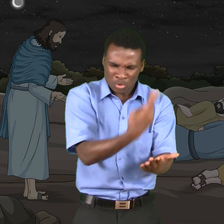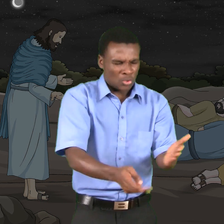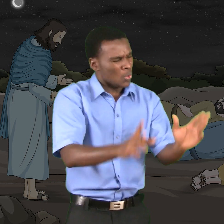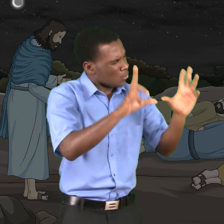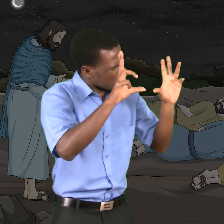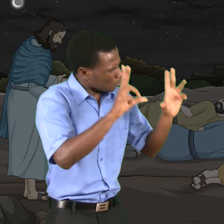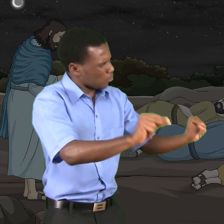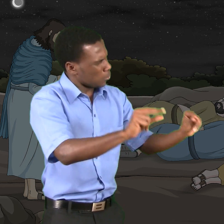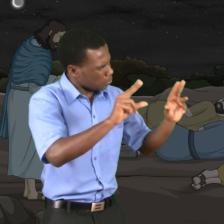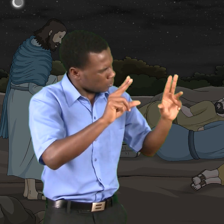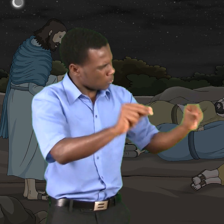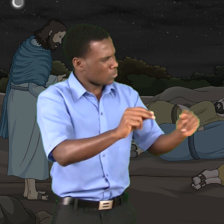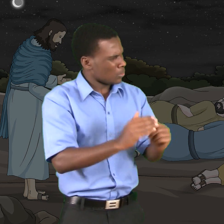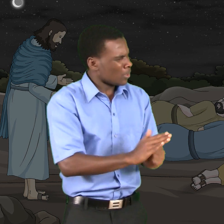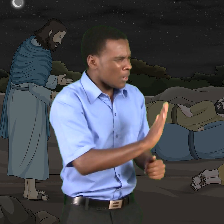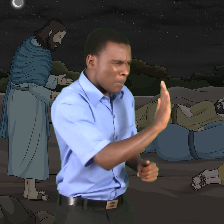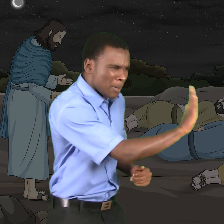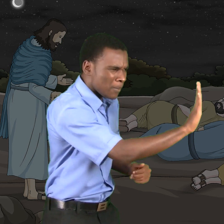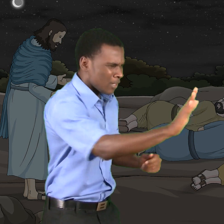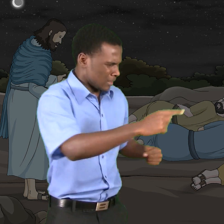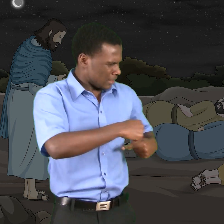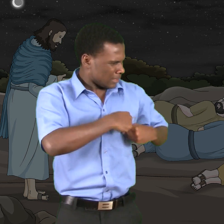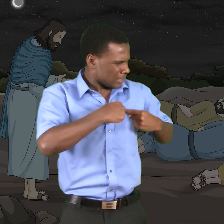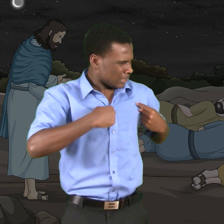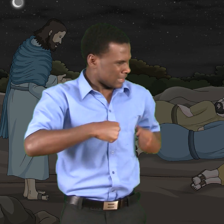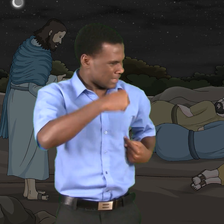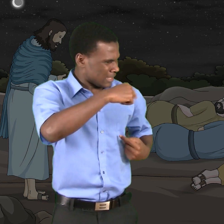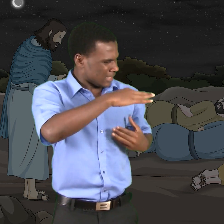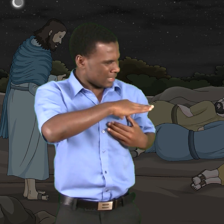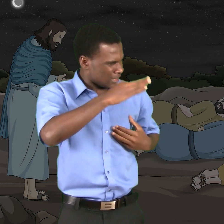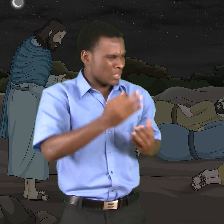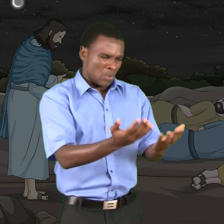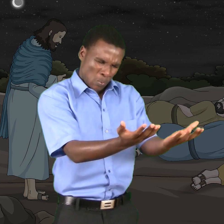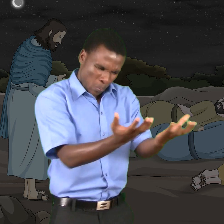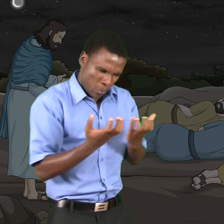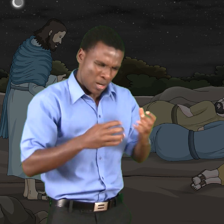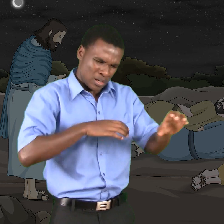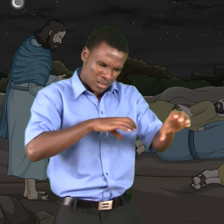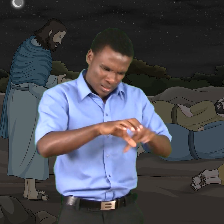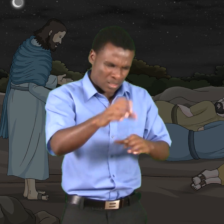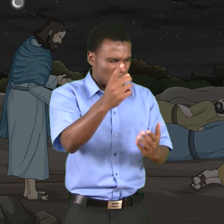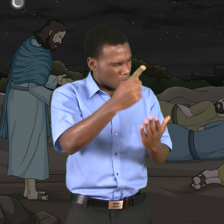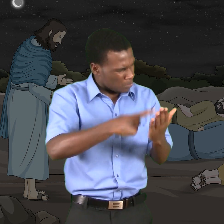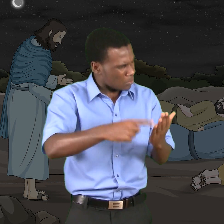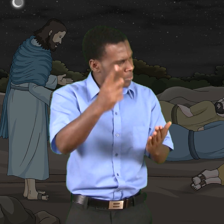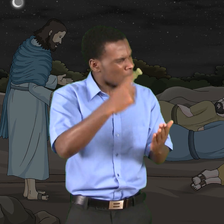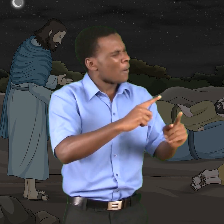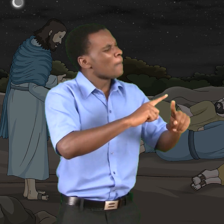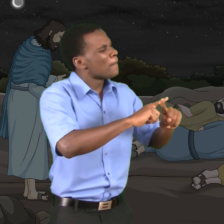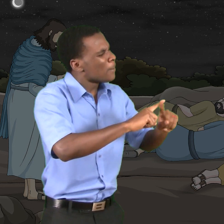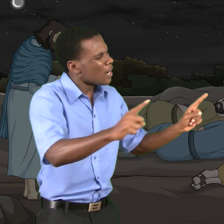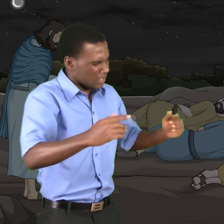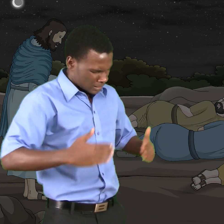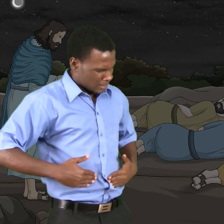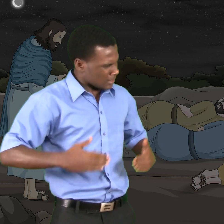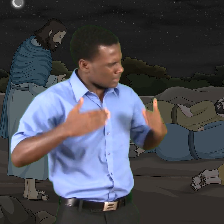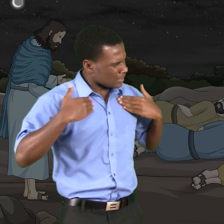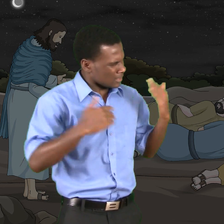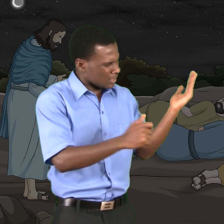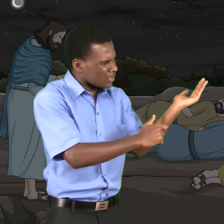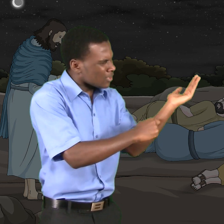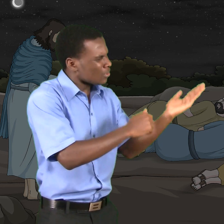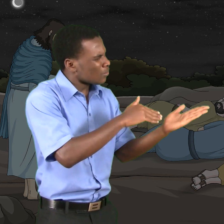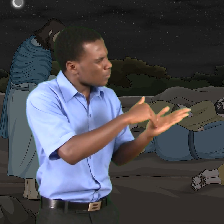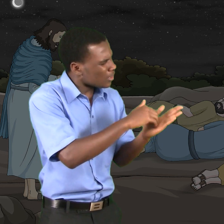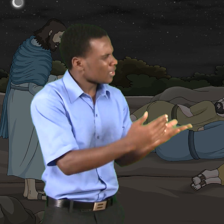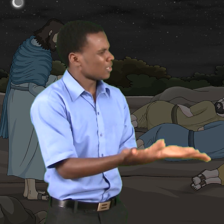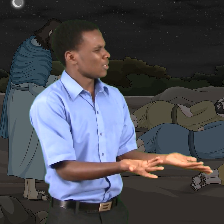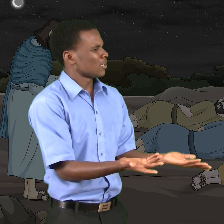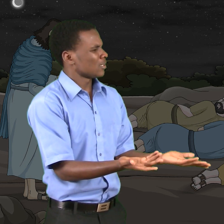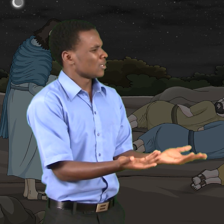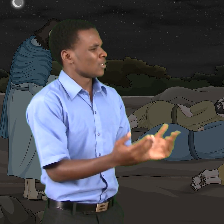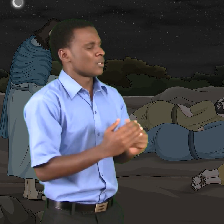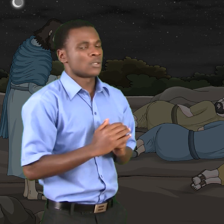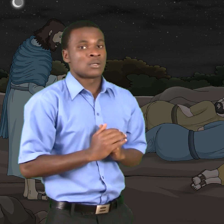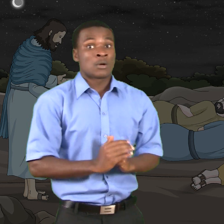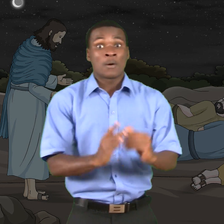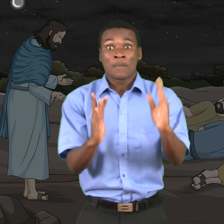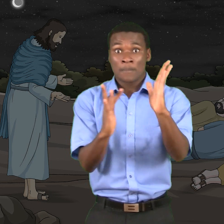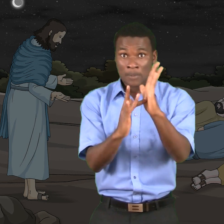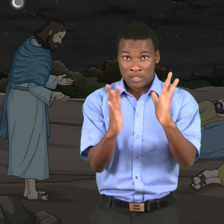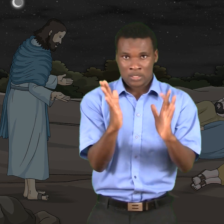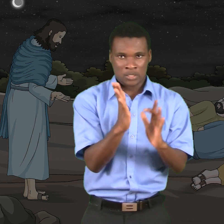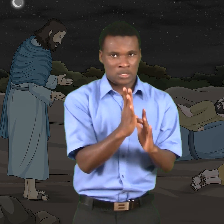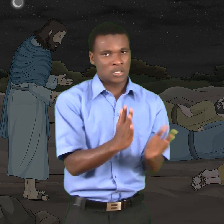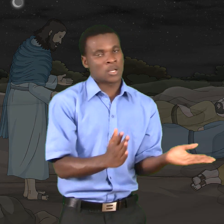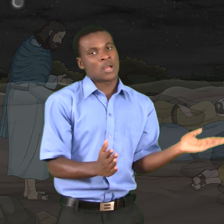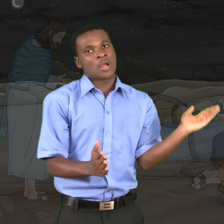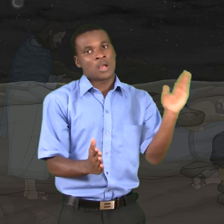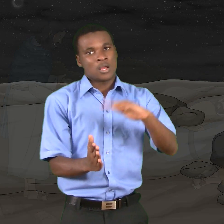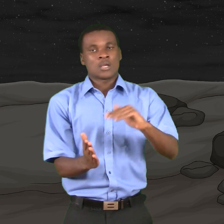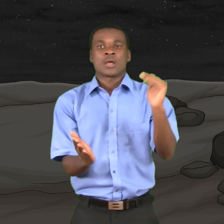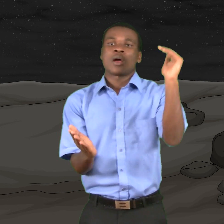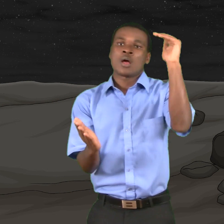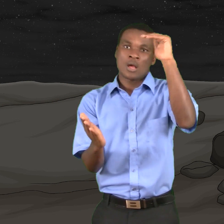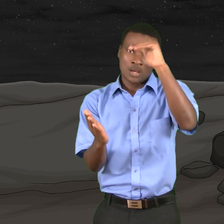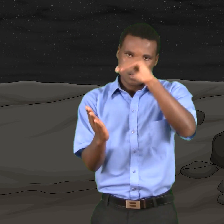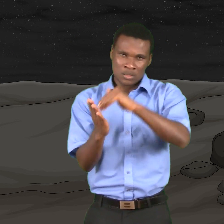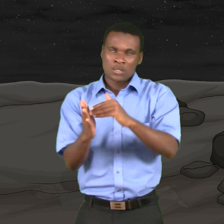For the spirit is willing, but the body is weak.”